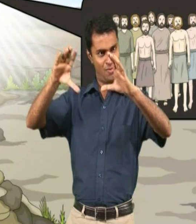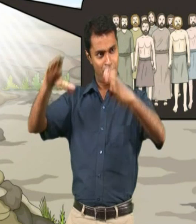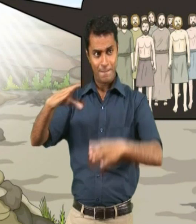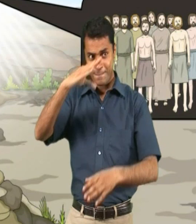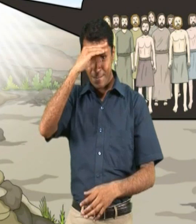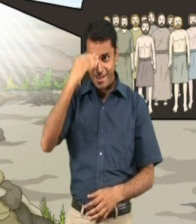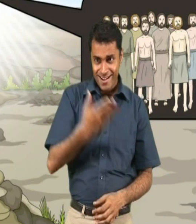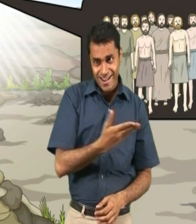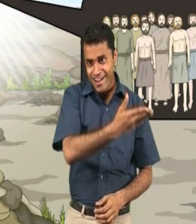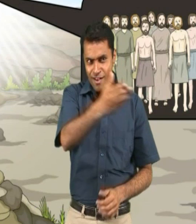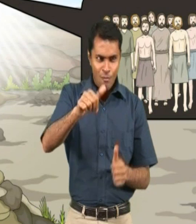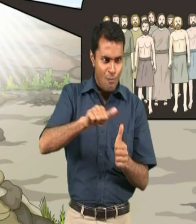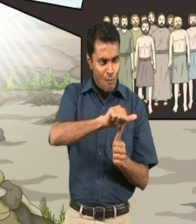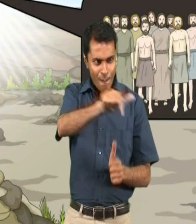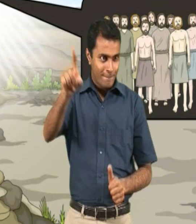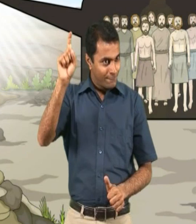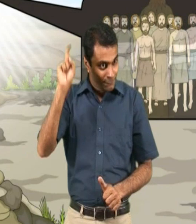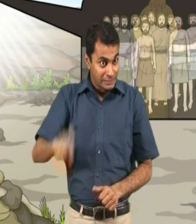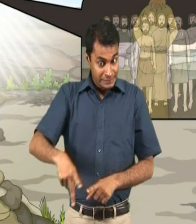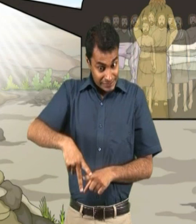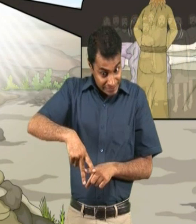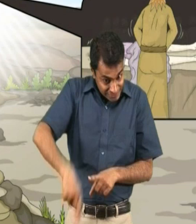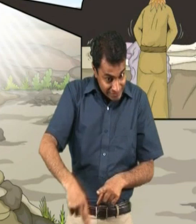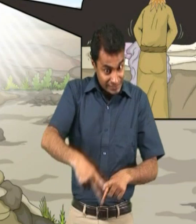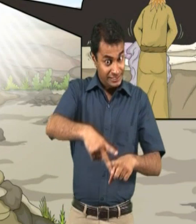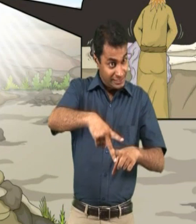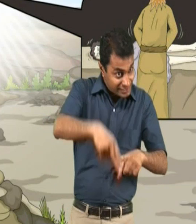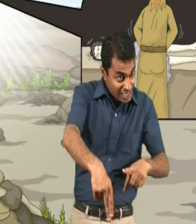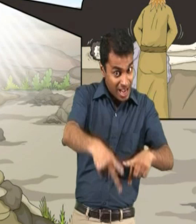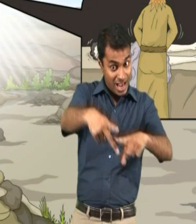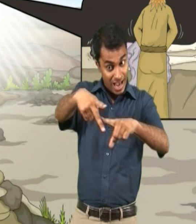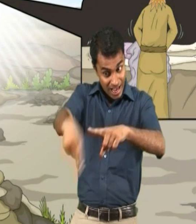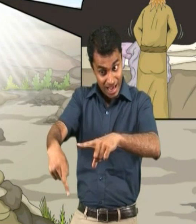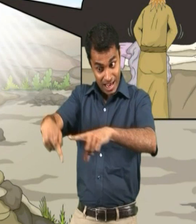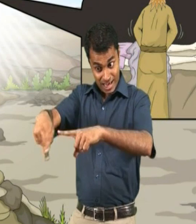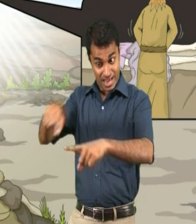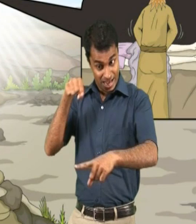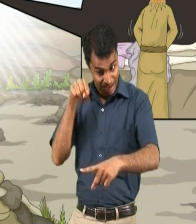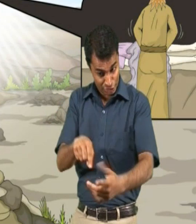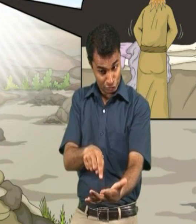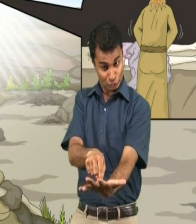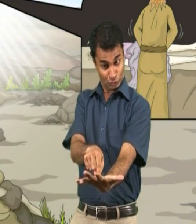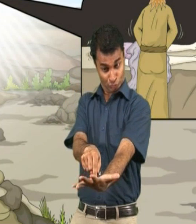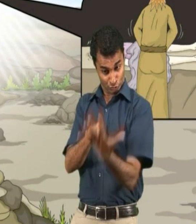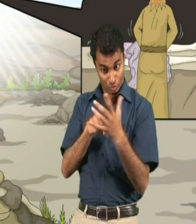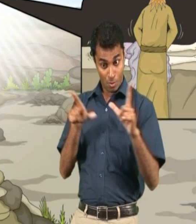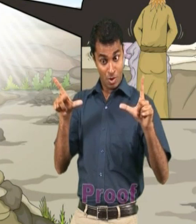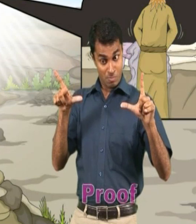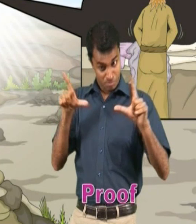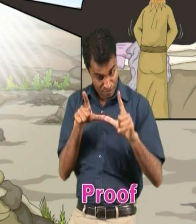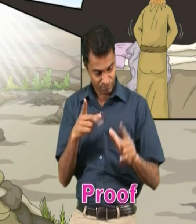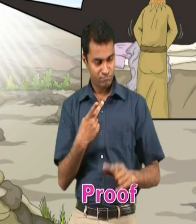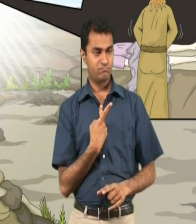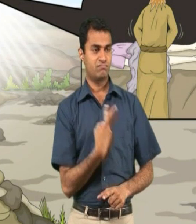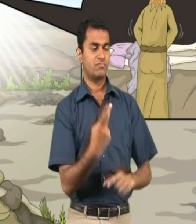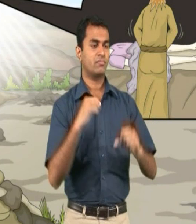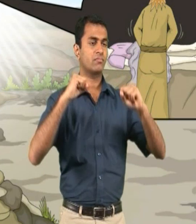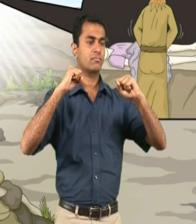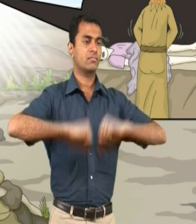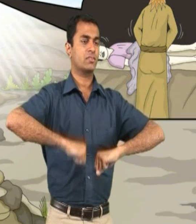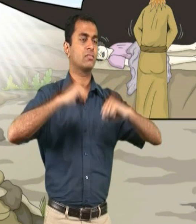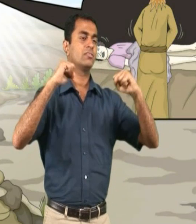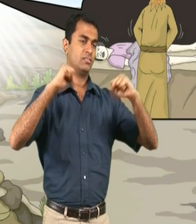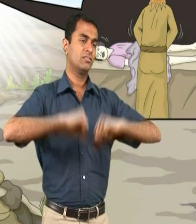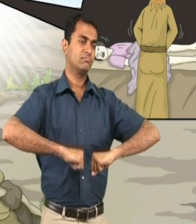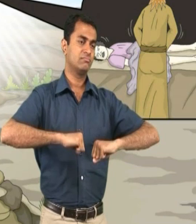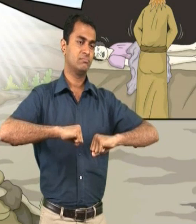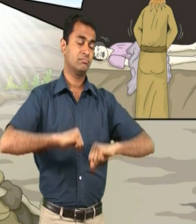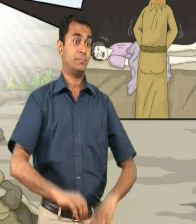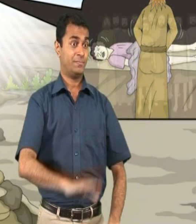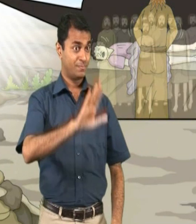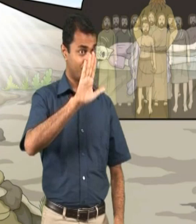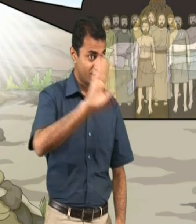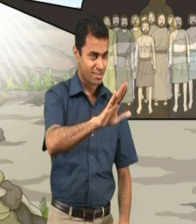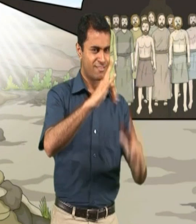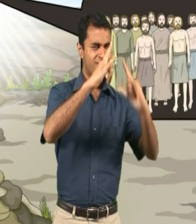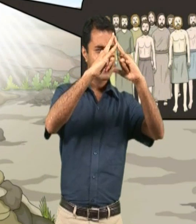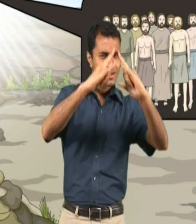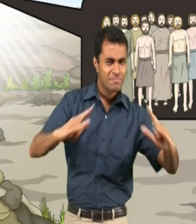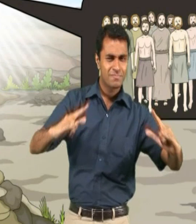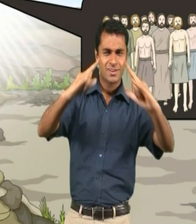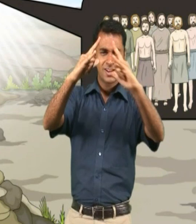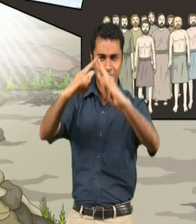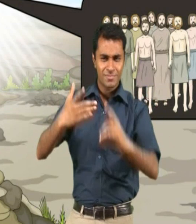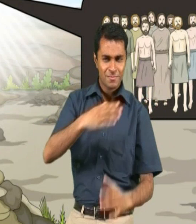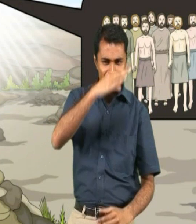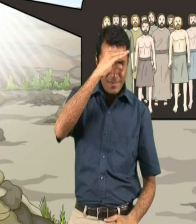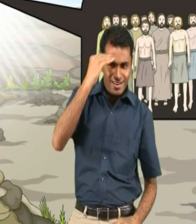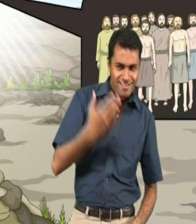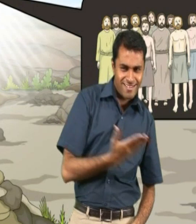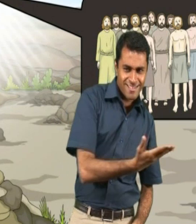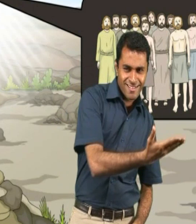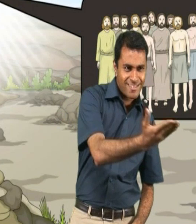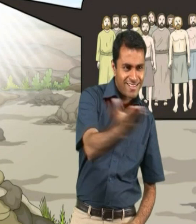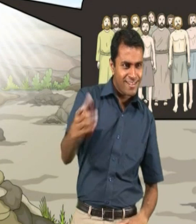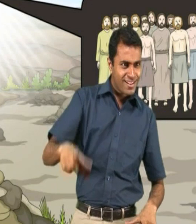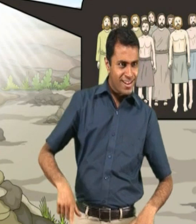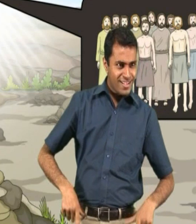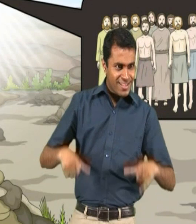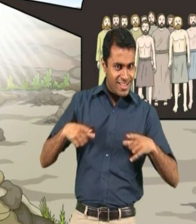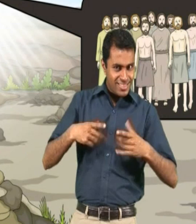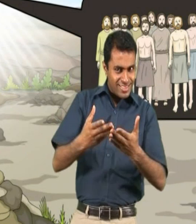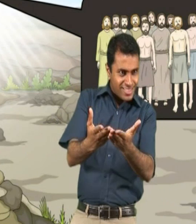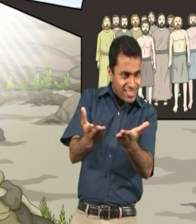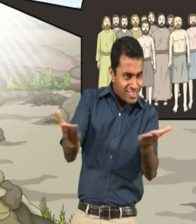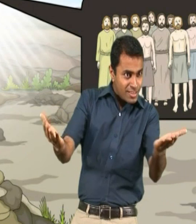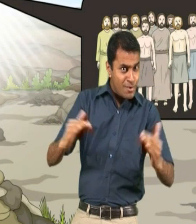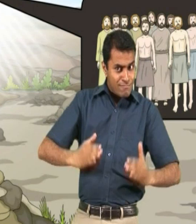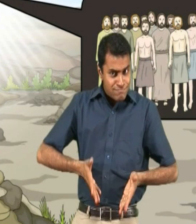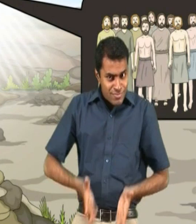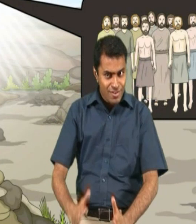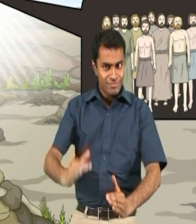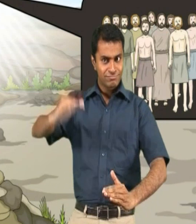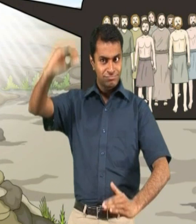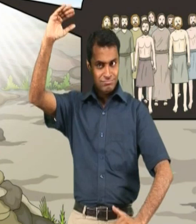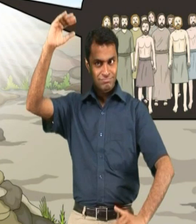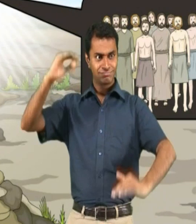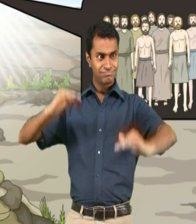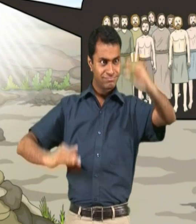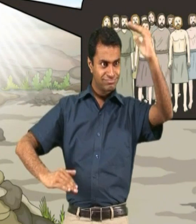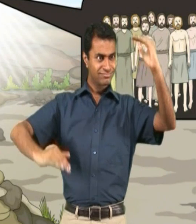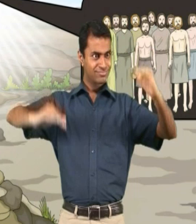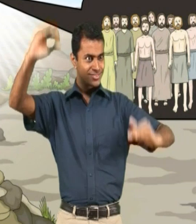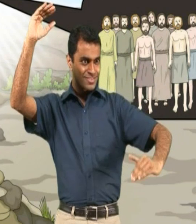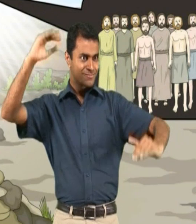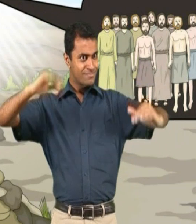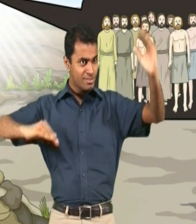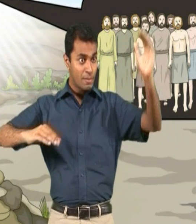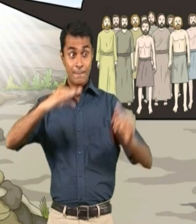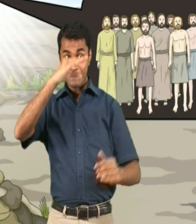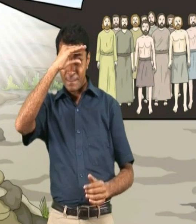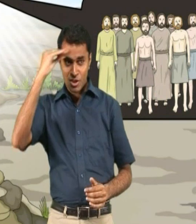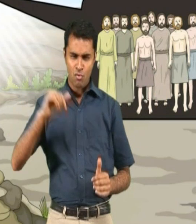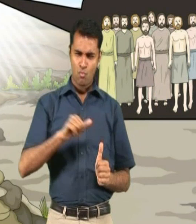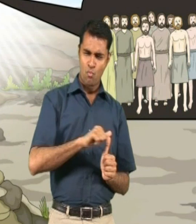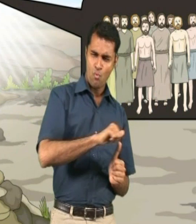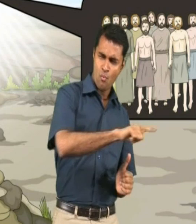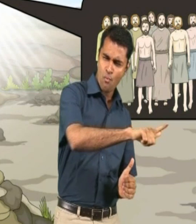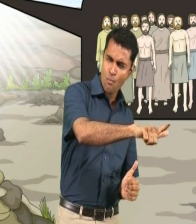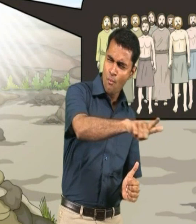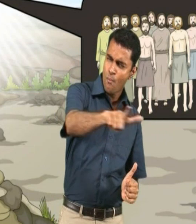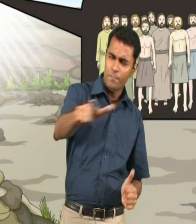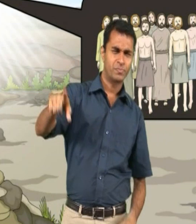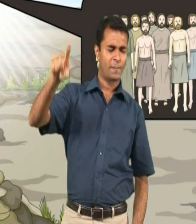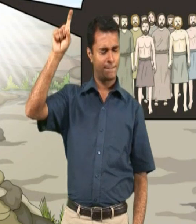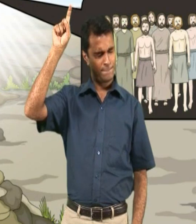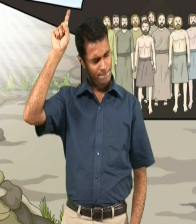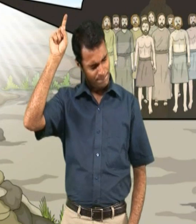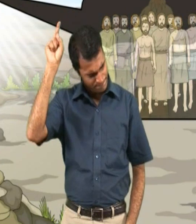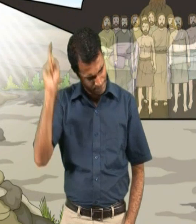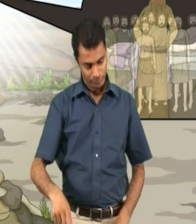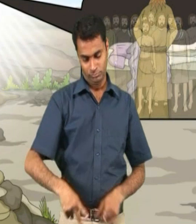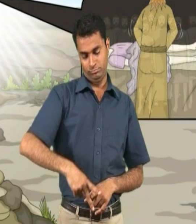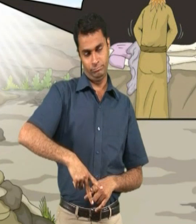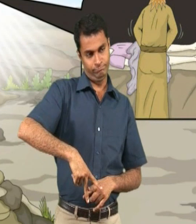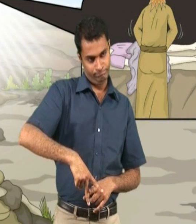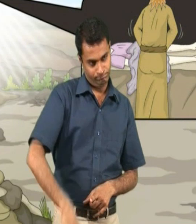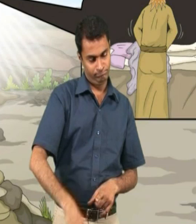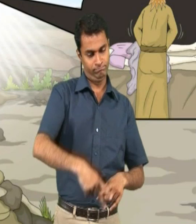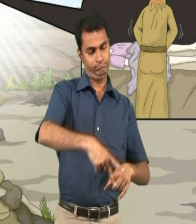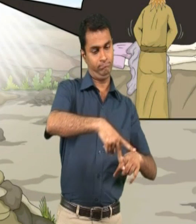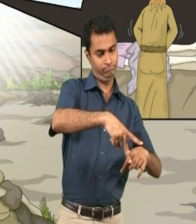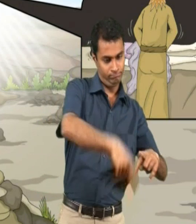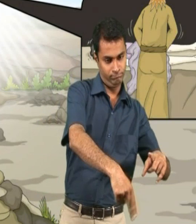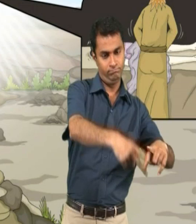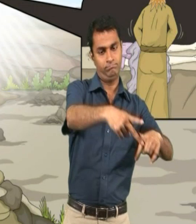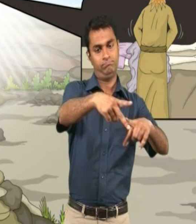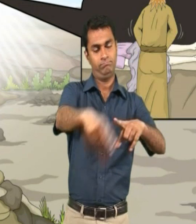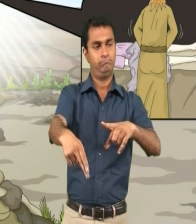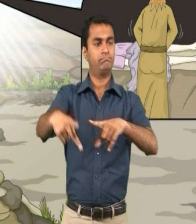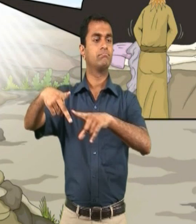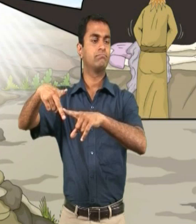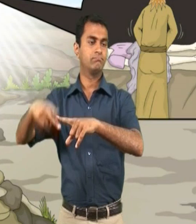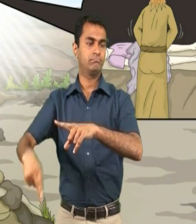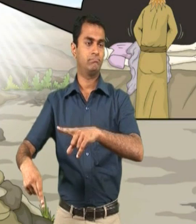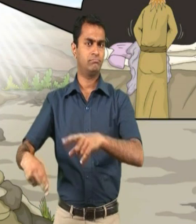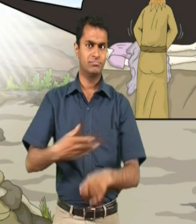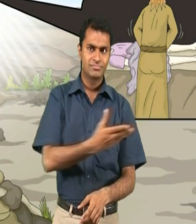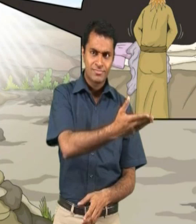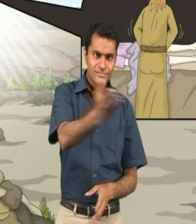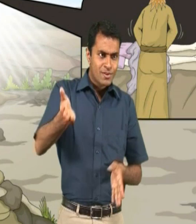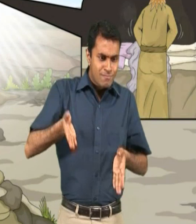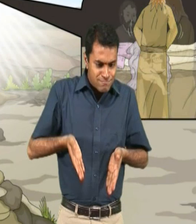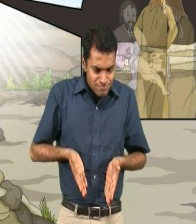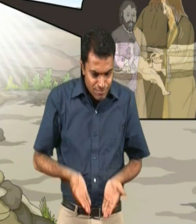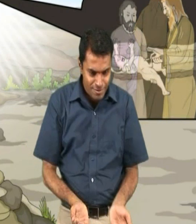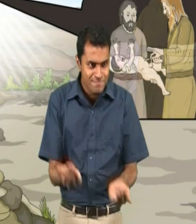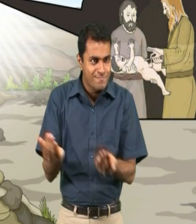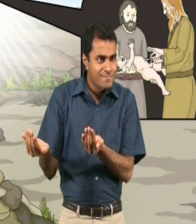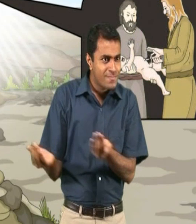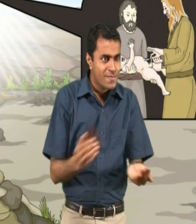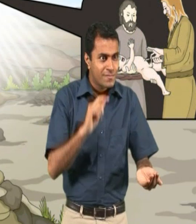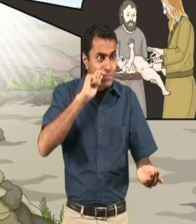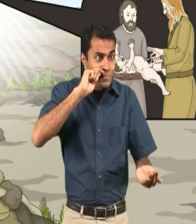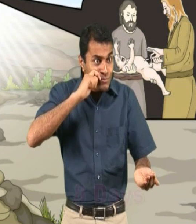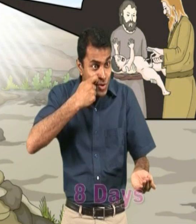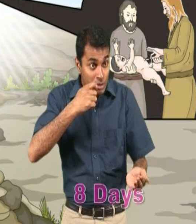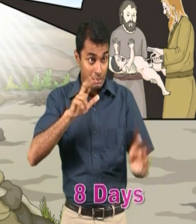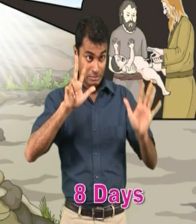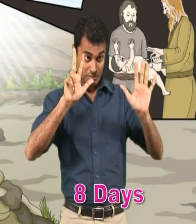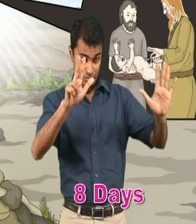You are to circumcise the flesh of your foreskin, and this will be a sign of the covenant between Me and you.